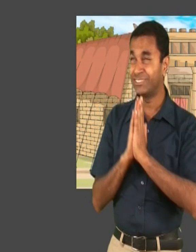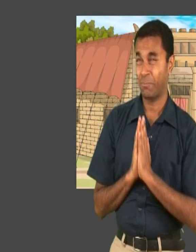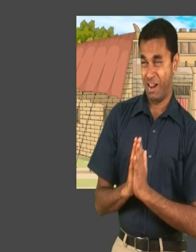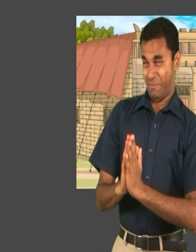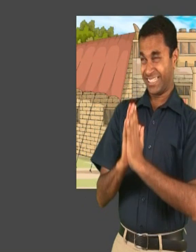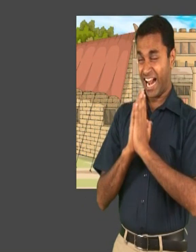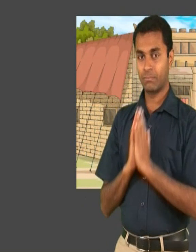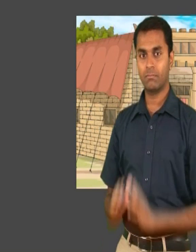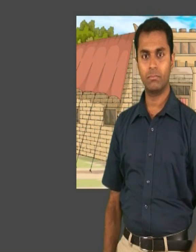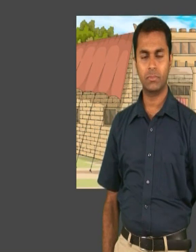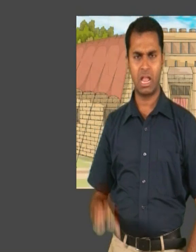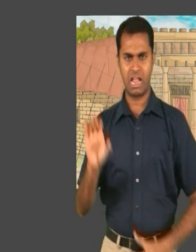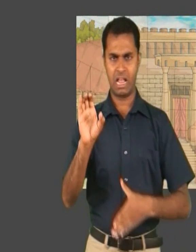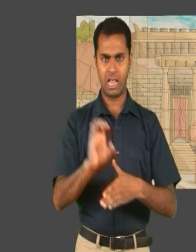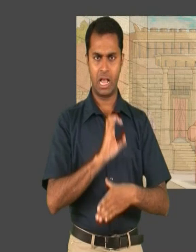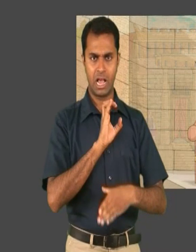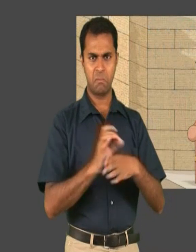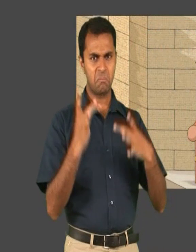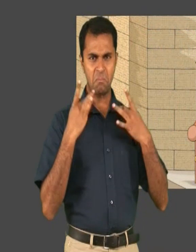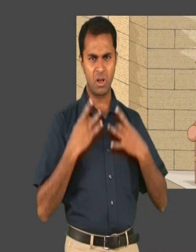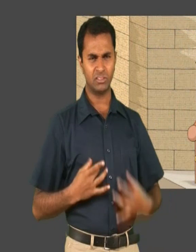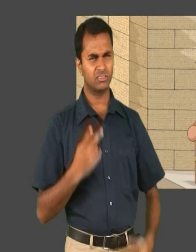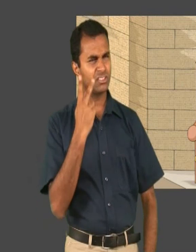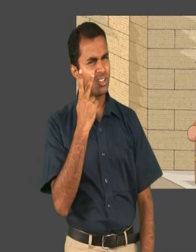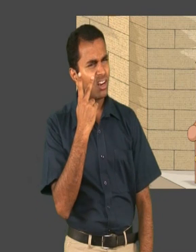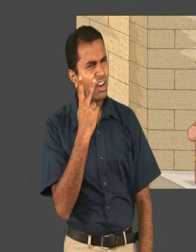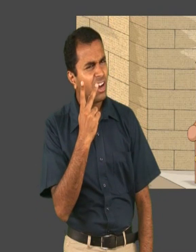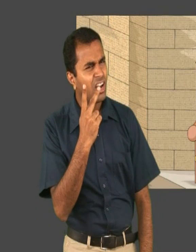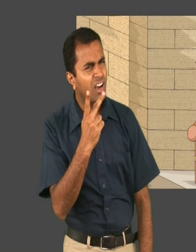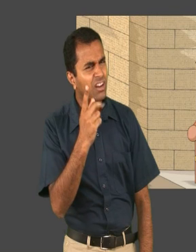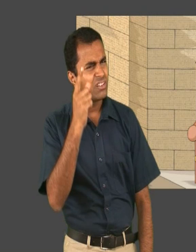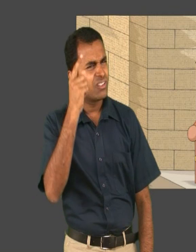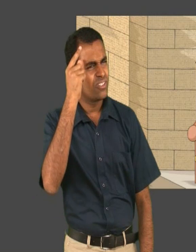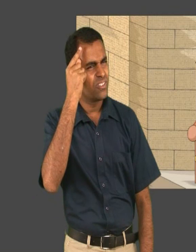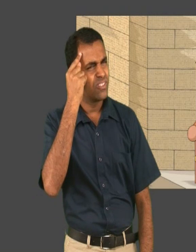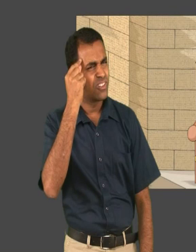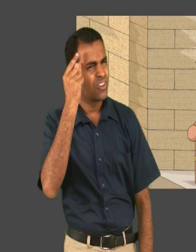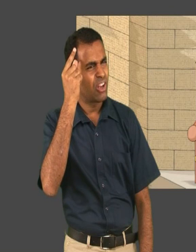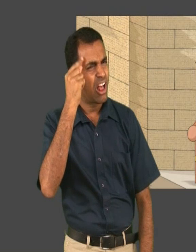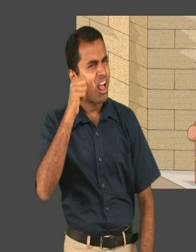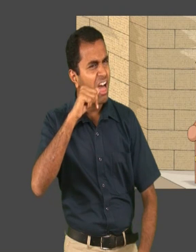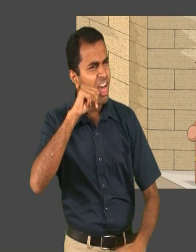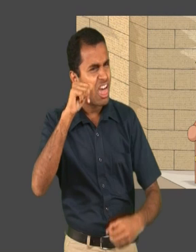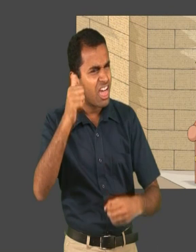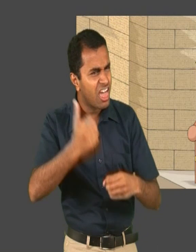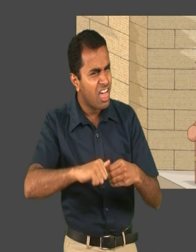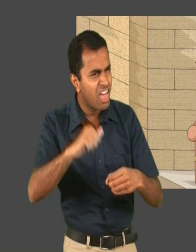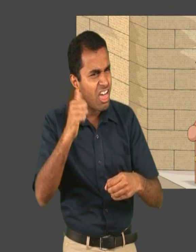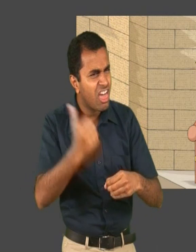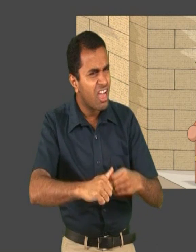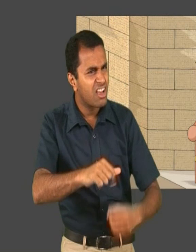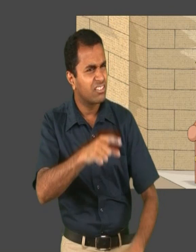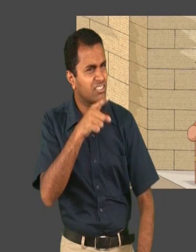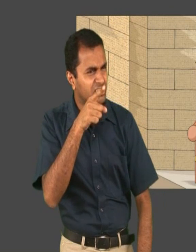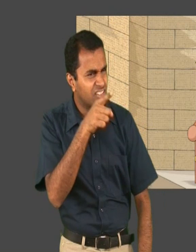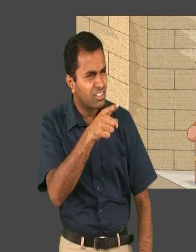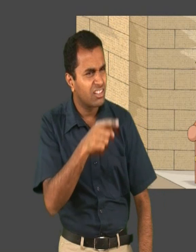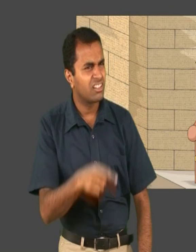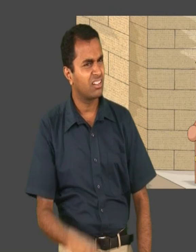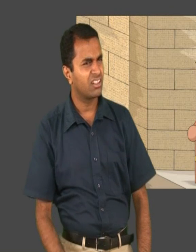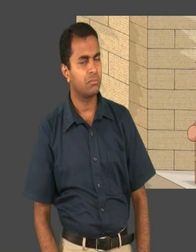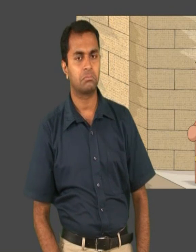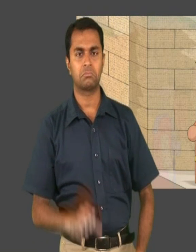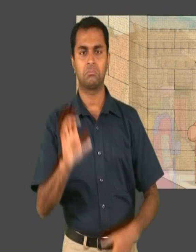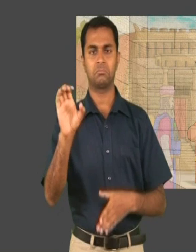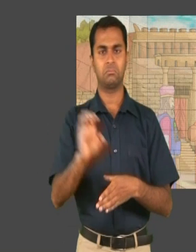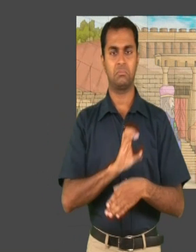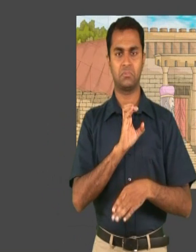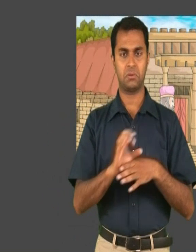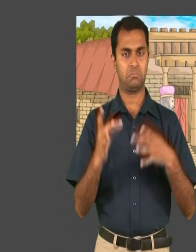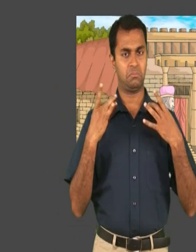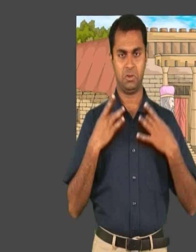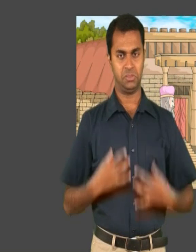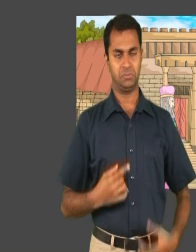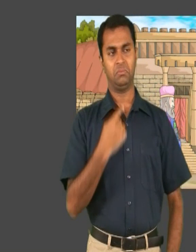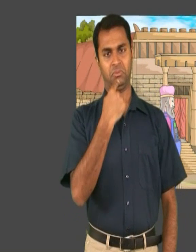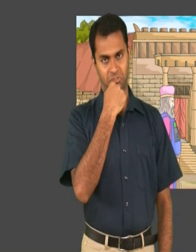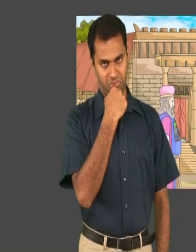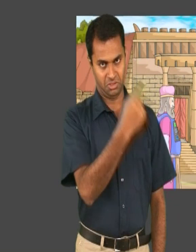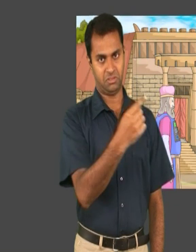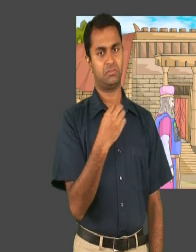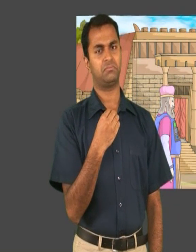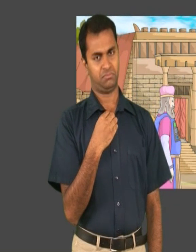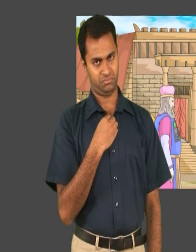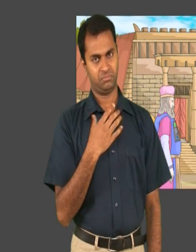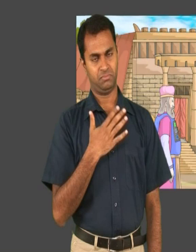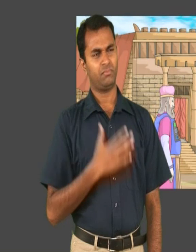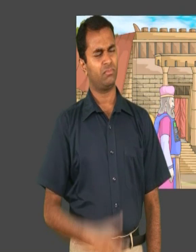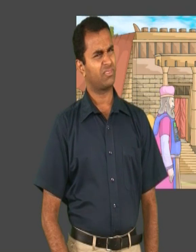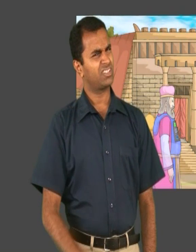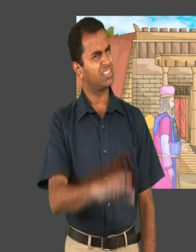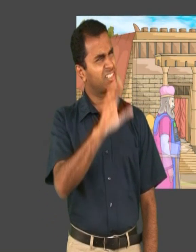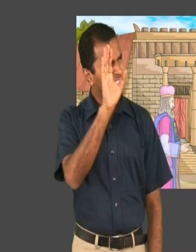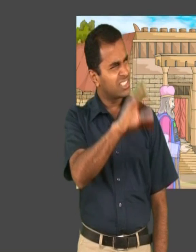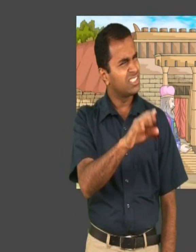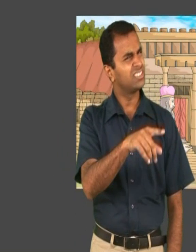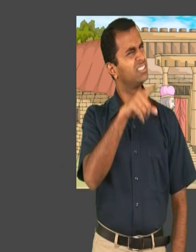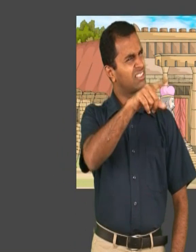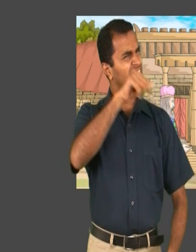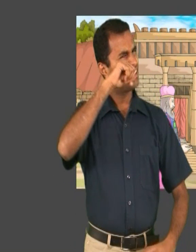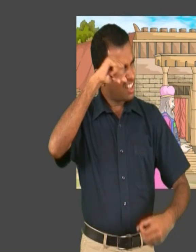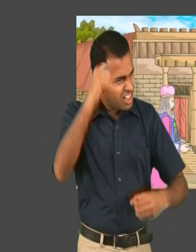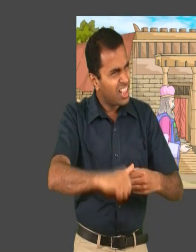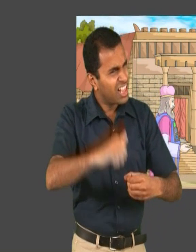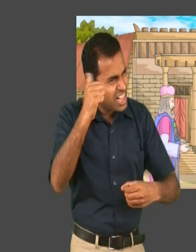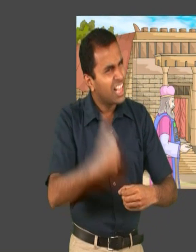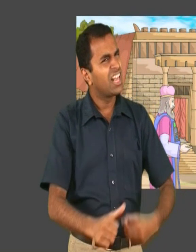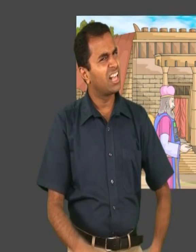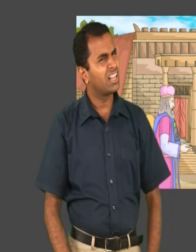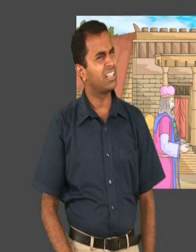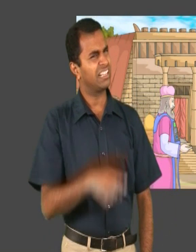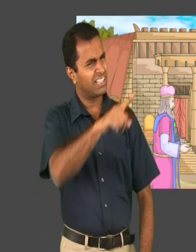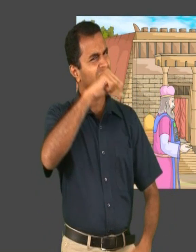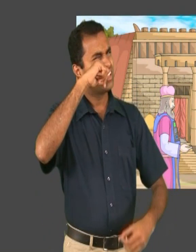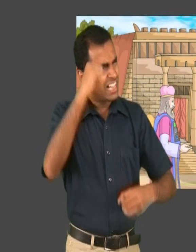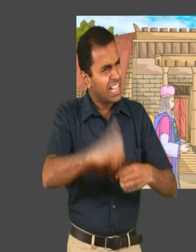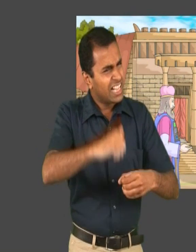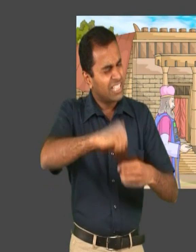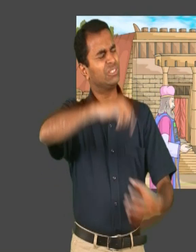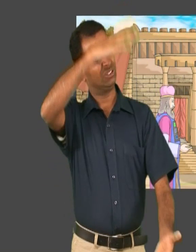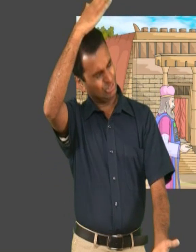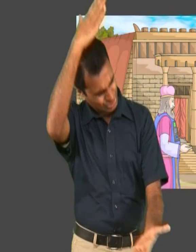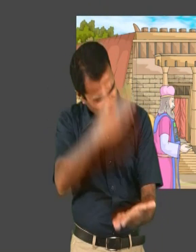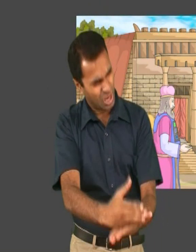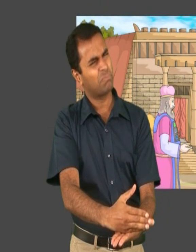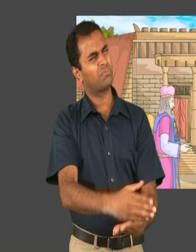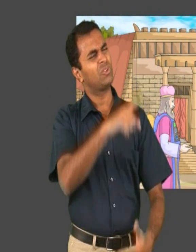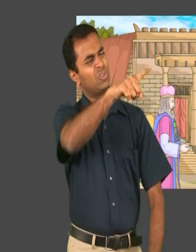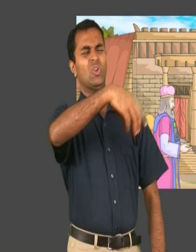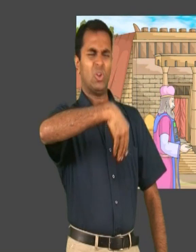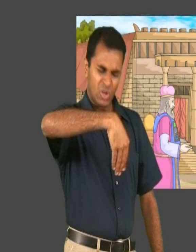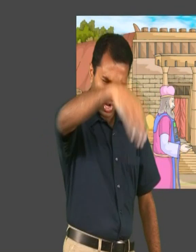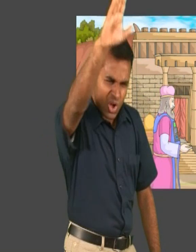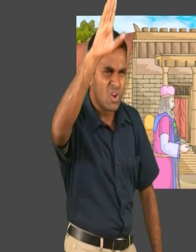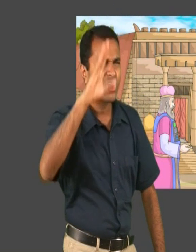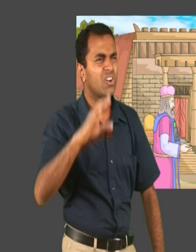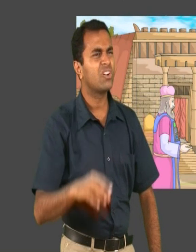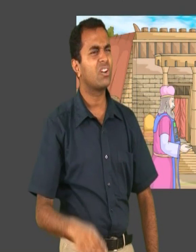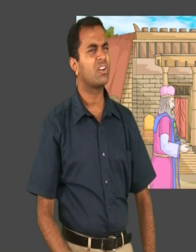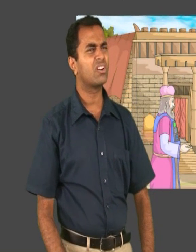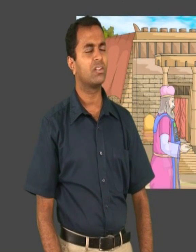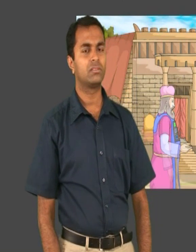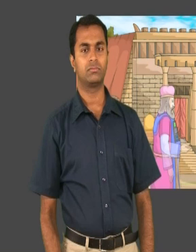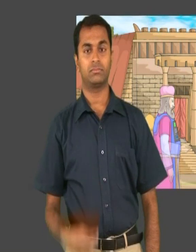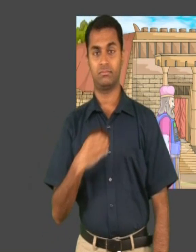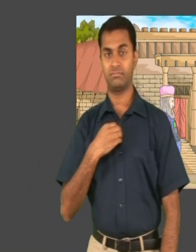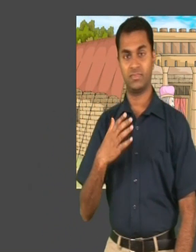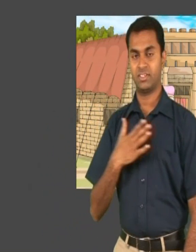As Hannah kept on praying before the LORD, Eli watched her mouth. Hannah was praying in her heart, and though her lips were moving, her voice could not be heard.